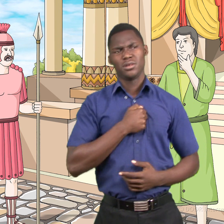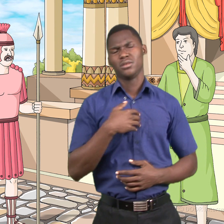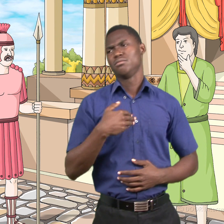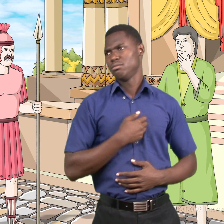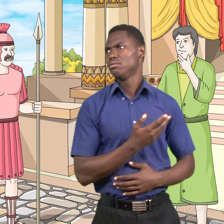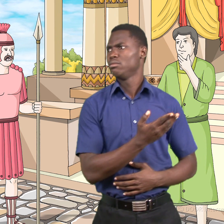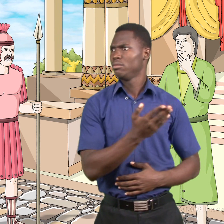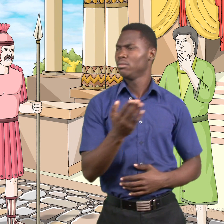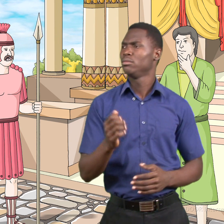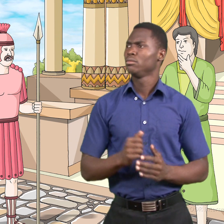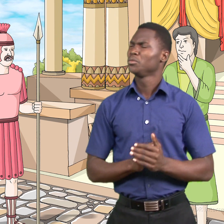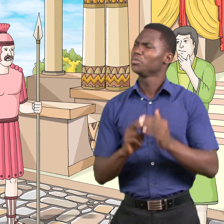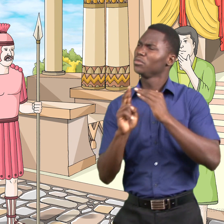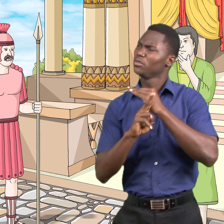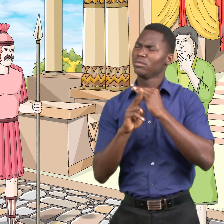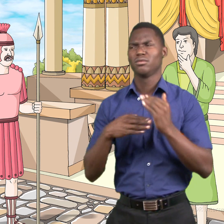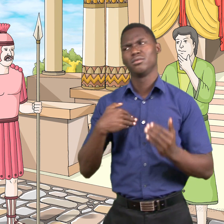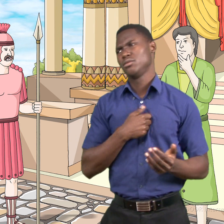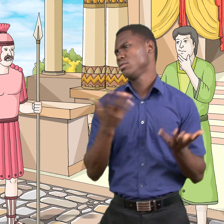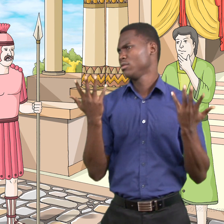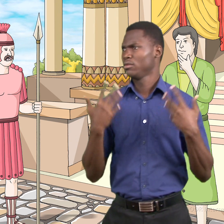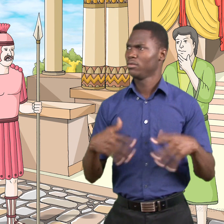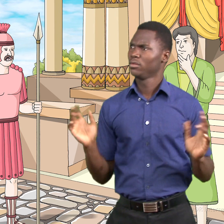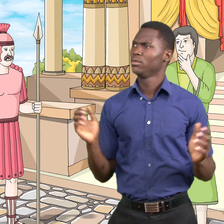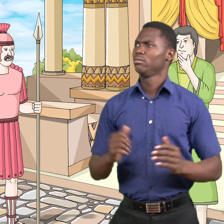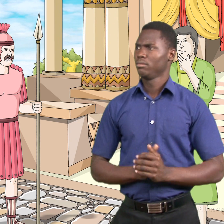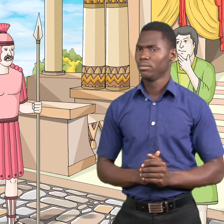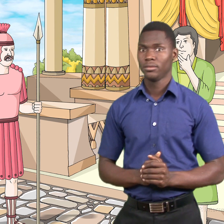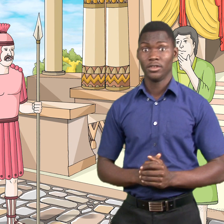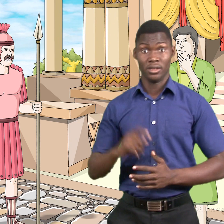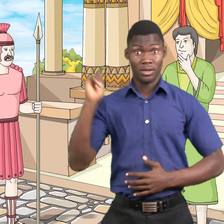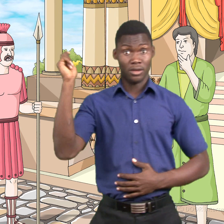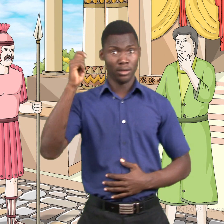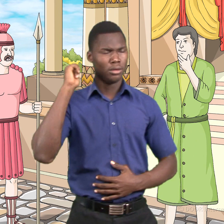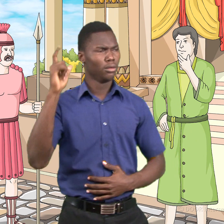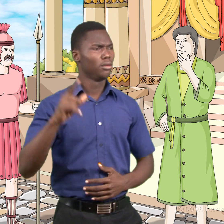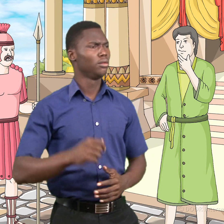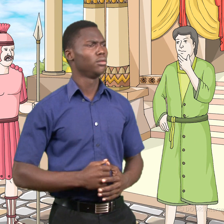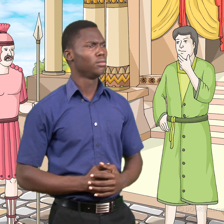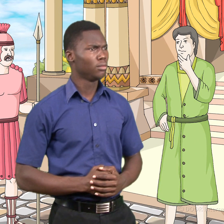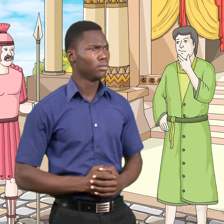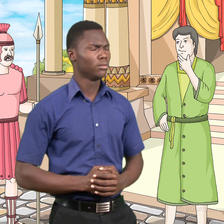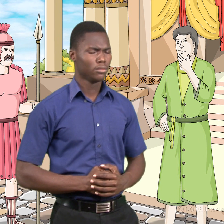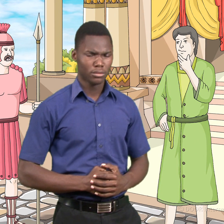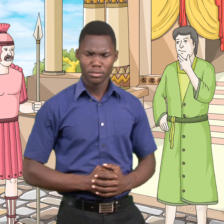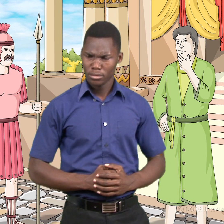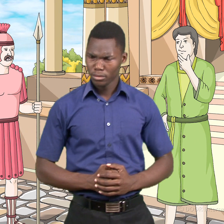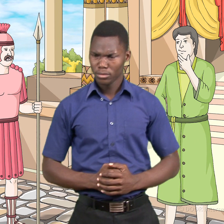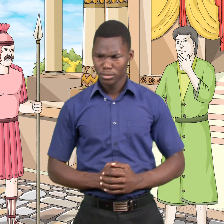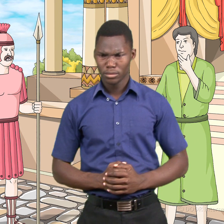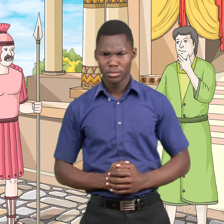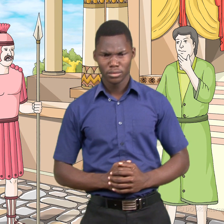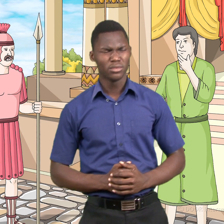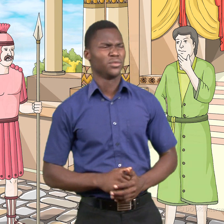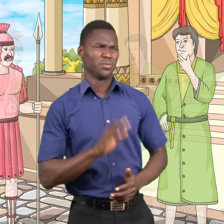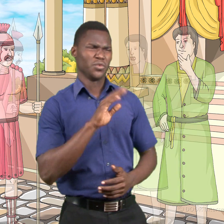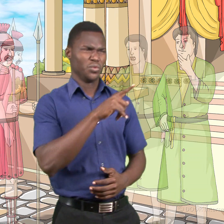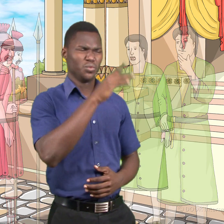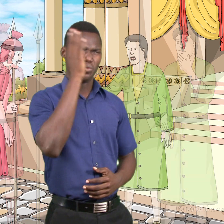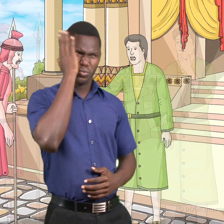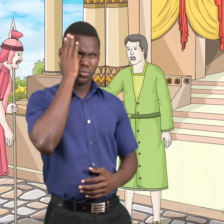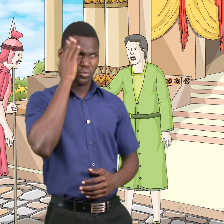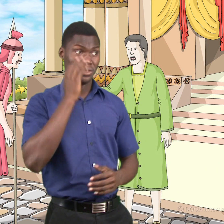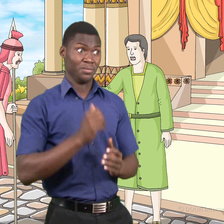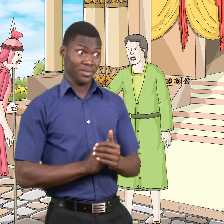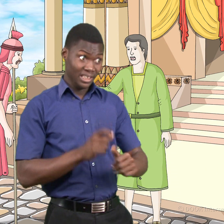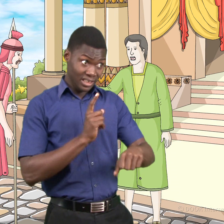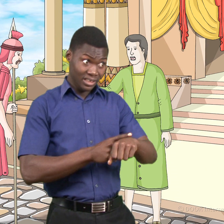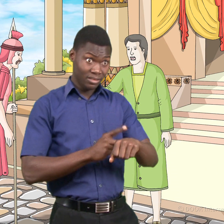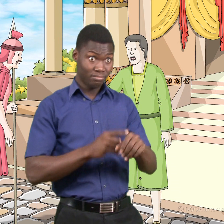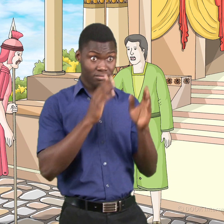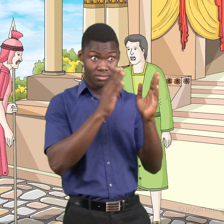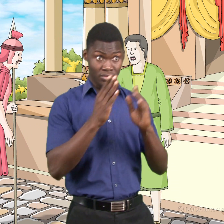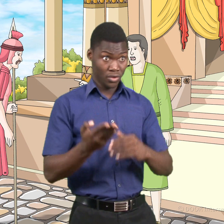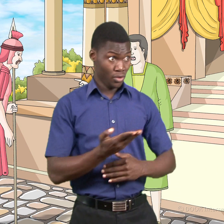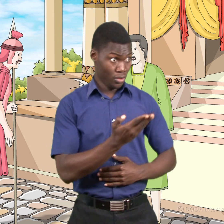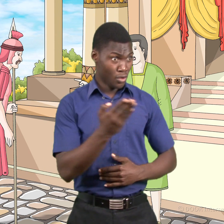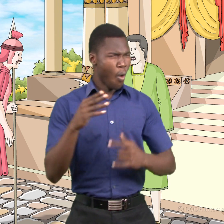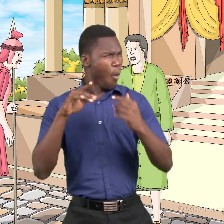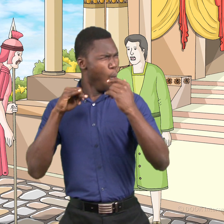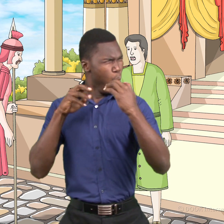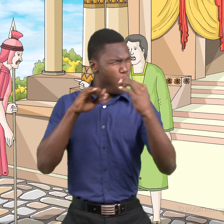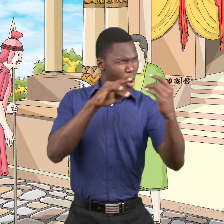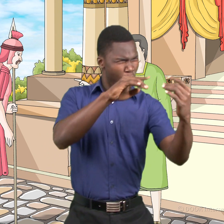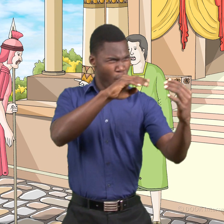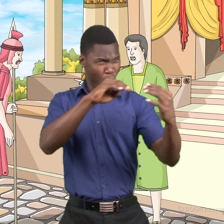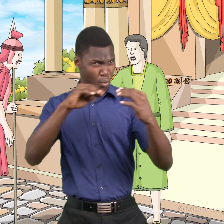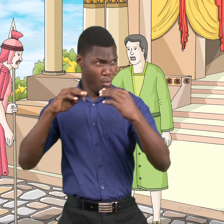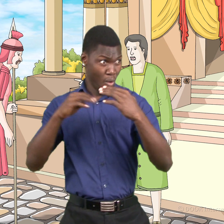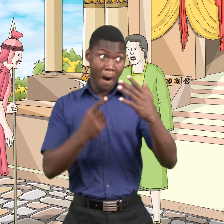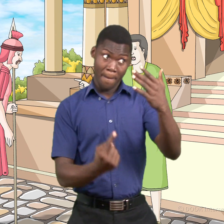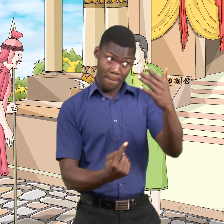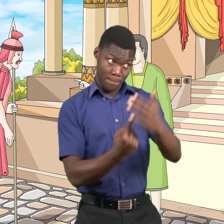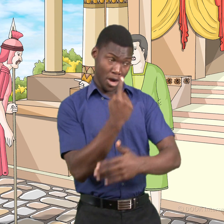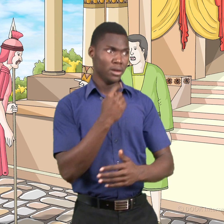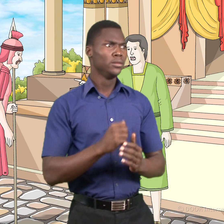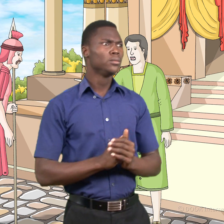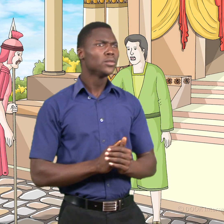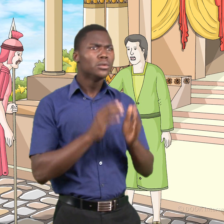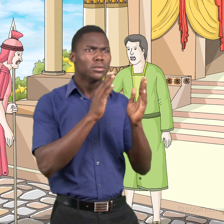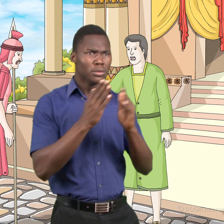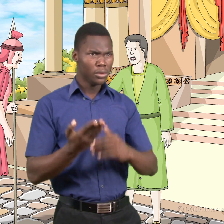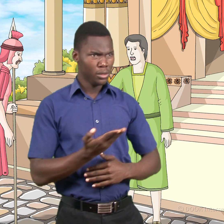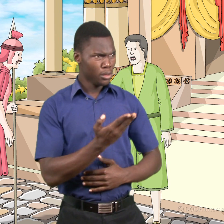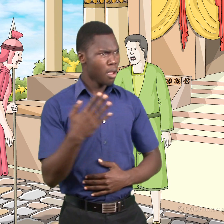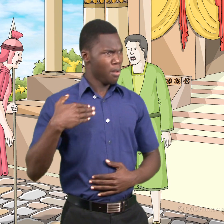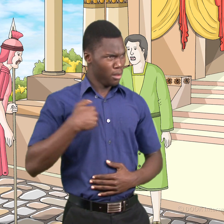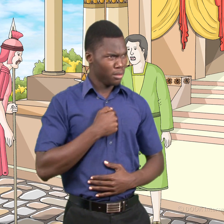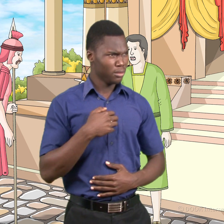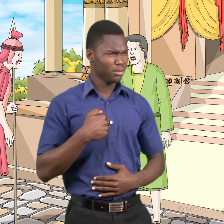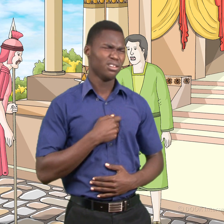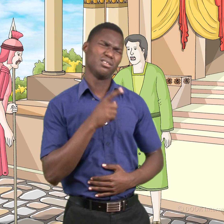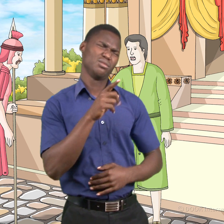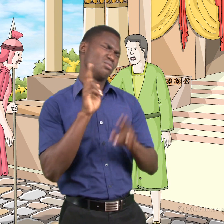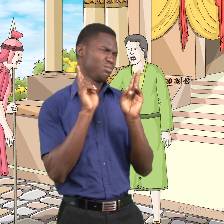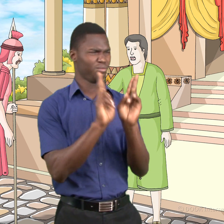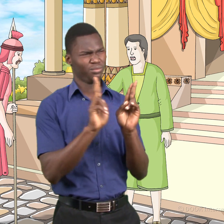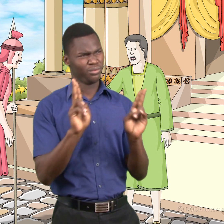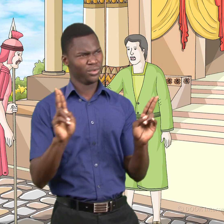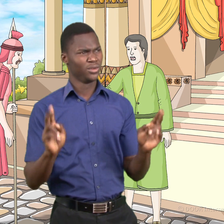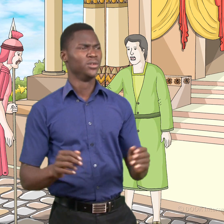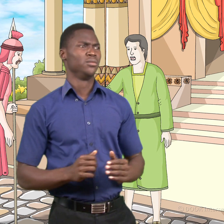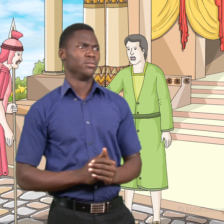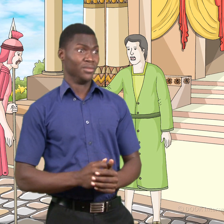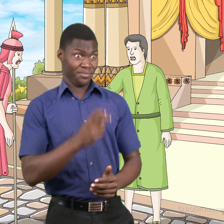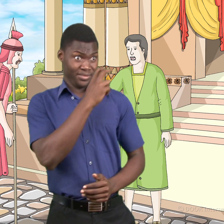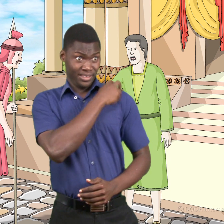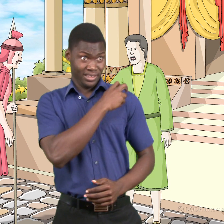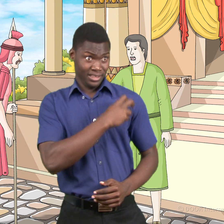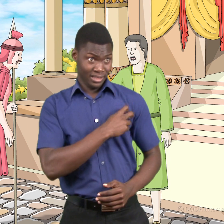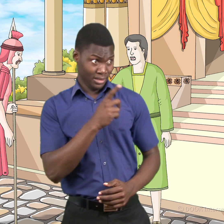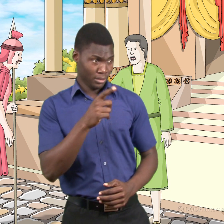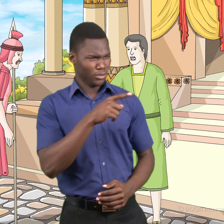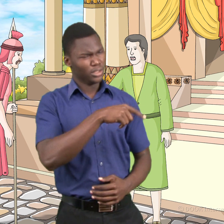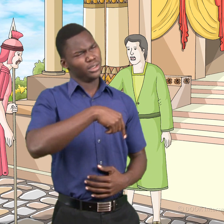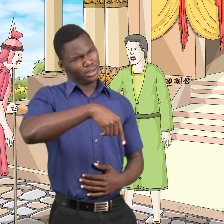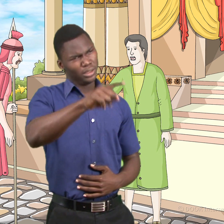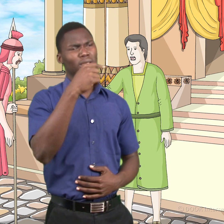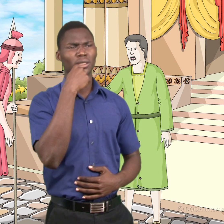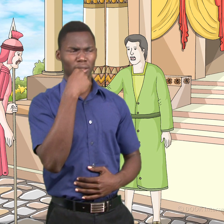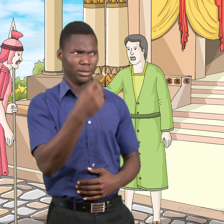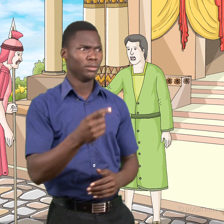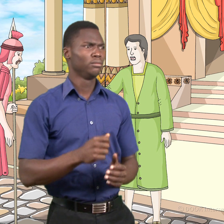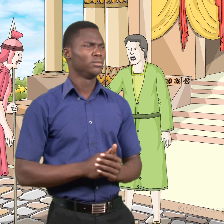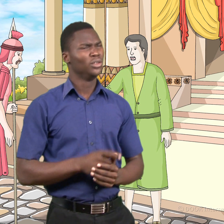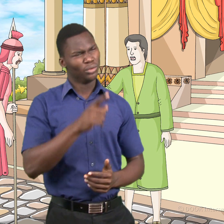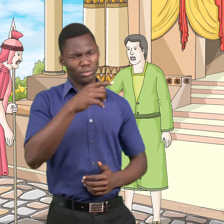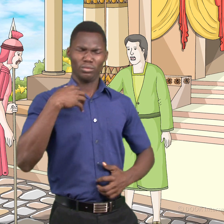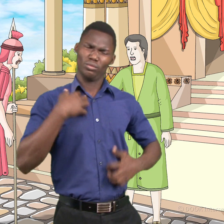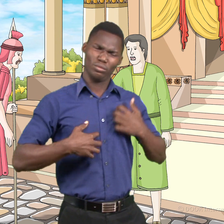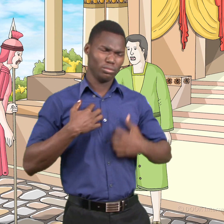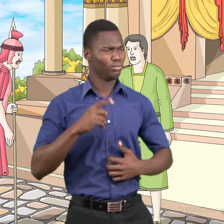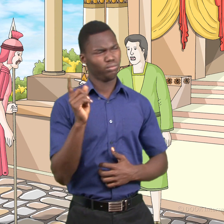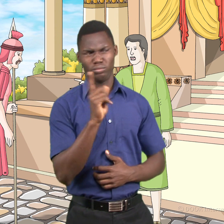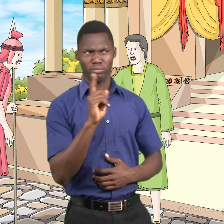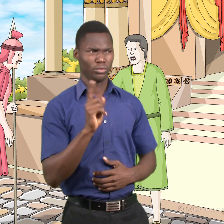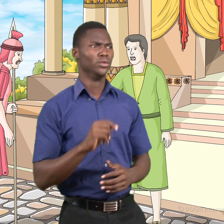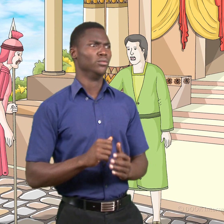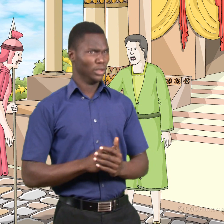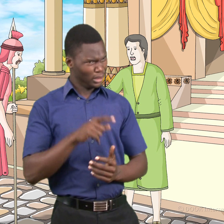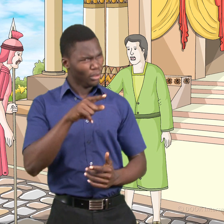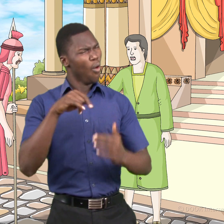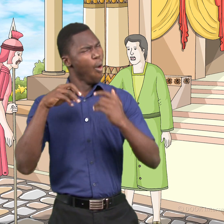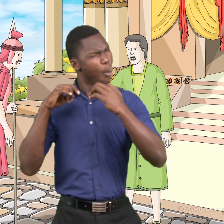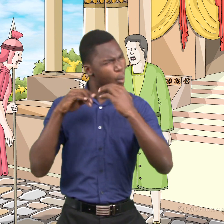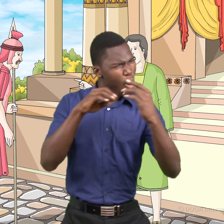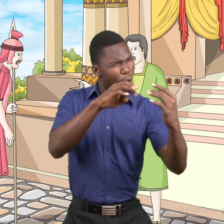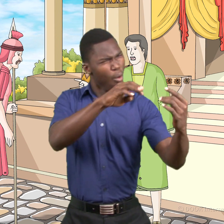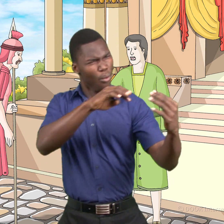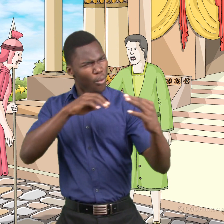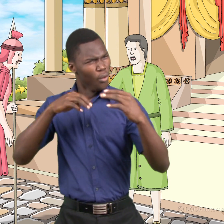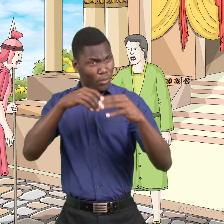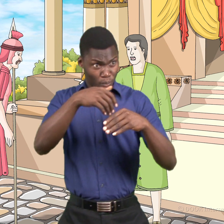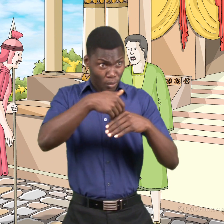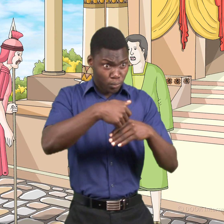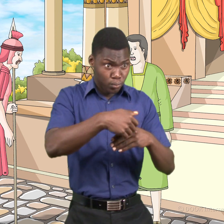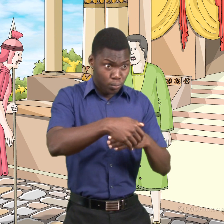Then David told the messenger, “Say this to Joab: ‘Do not let this matter upset you, for the sword devours one as well as another.